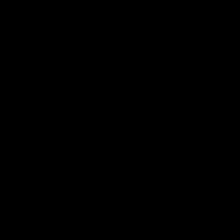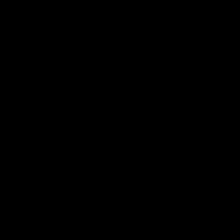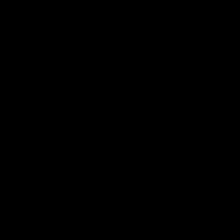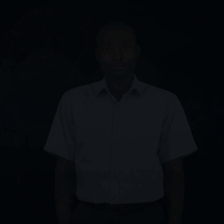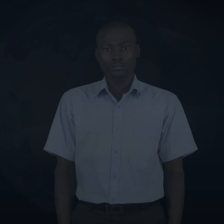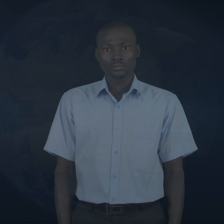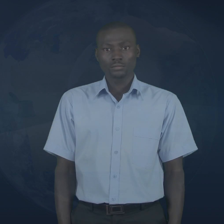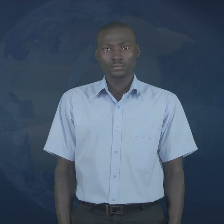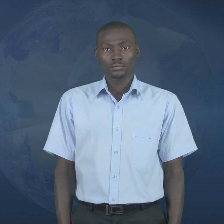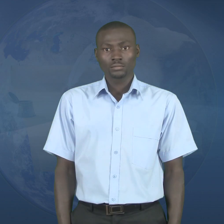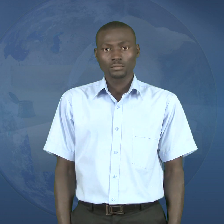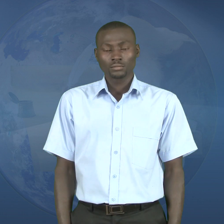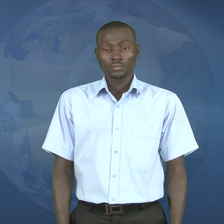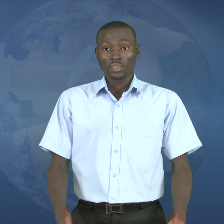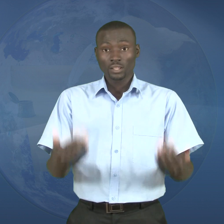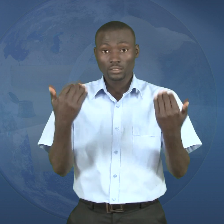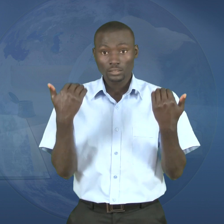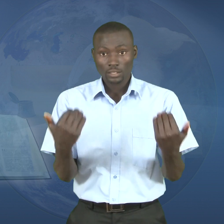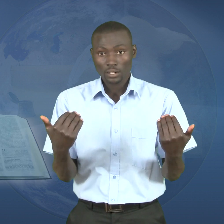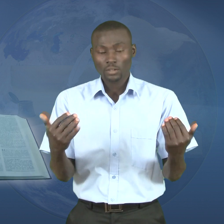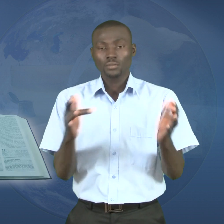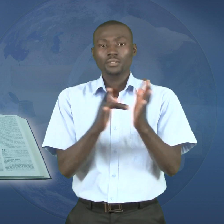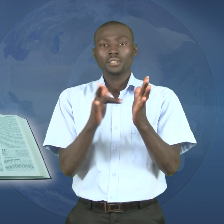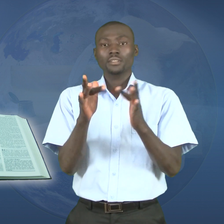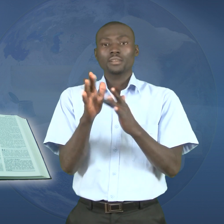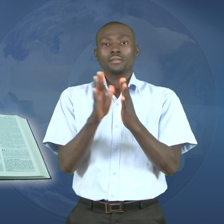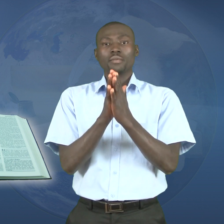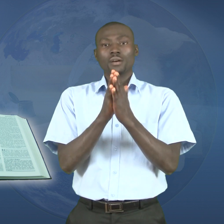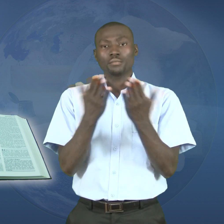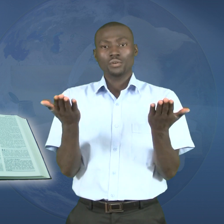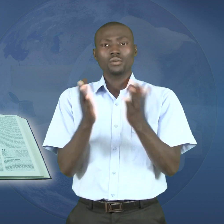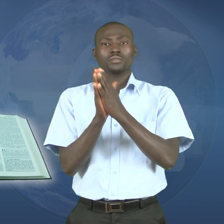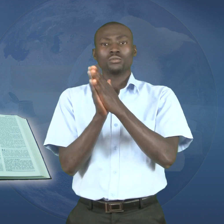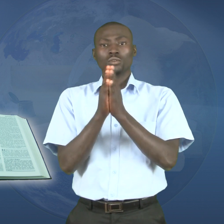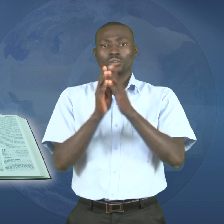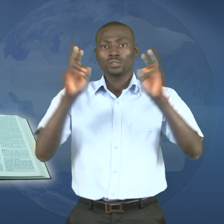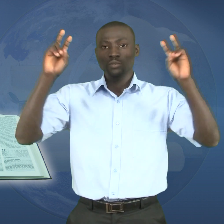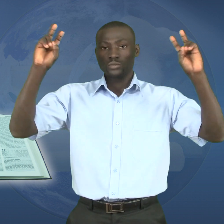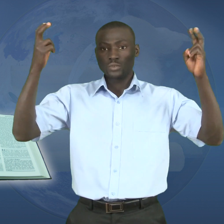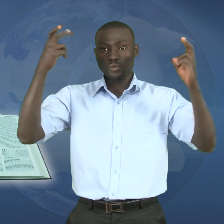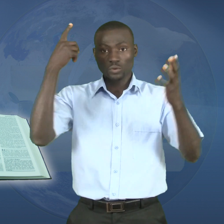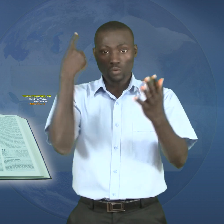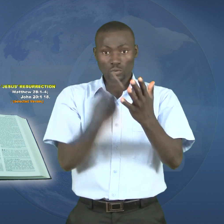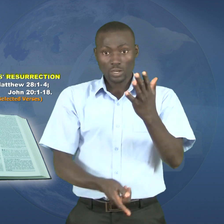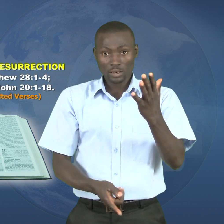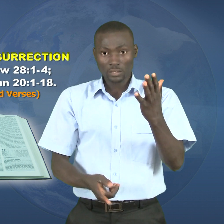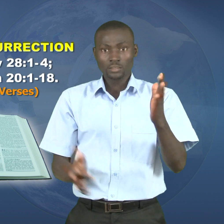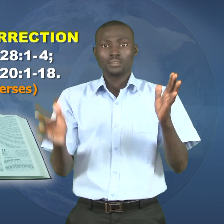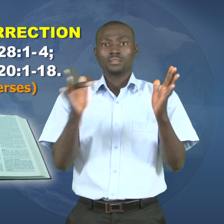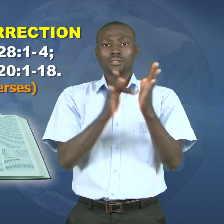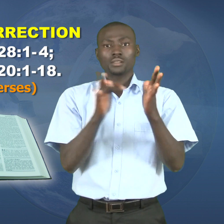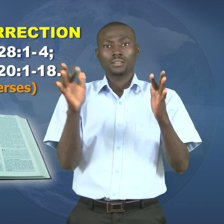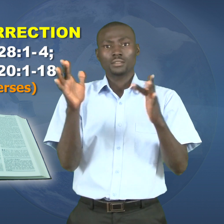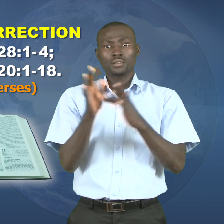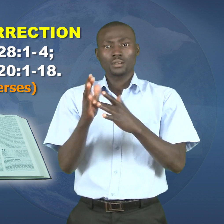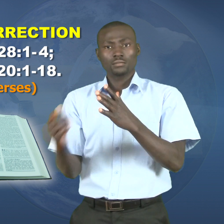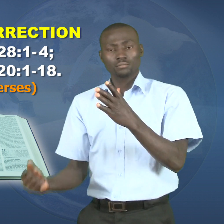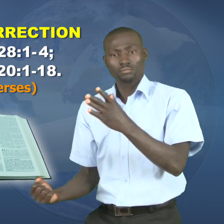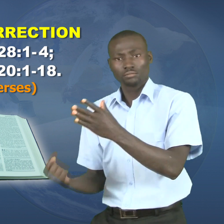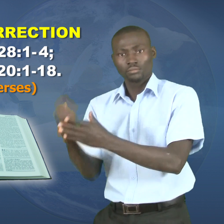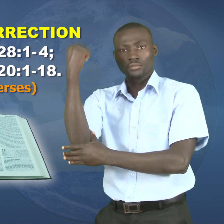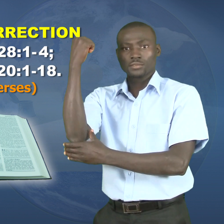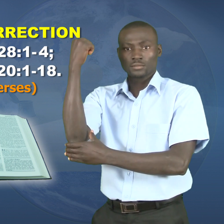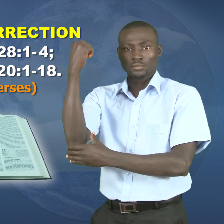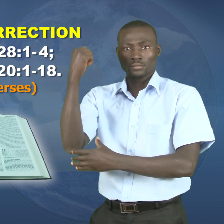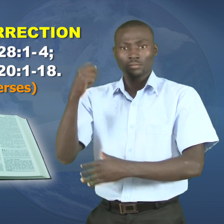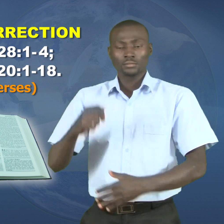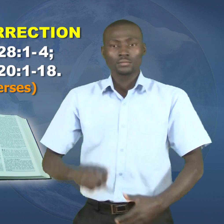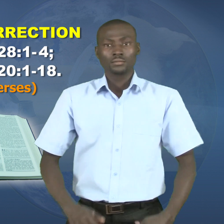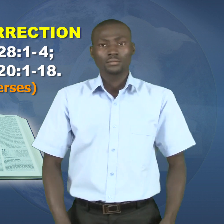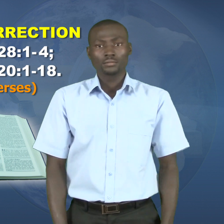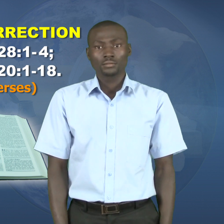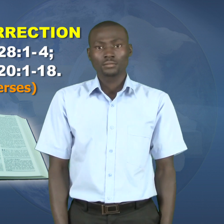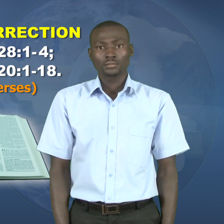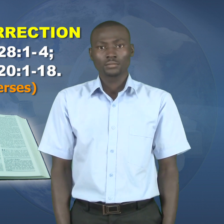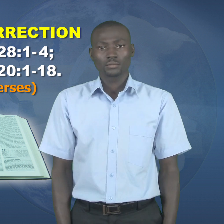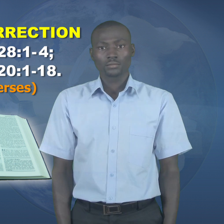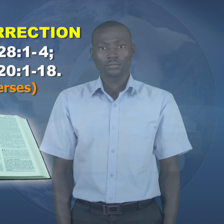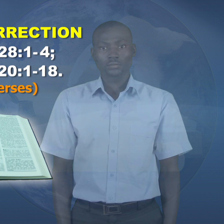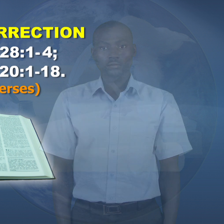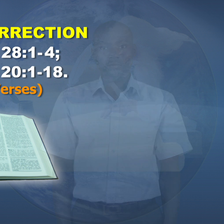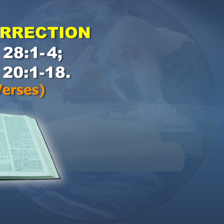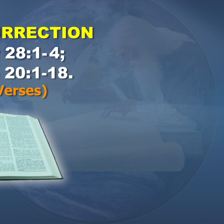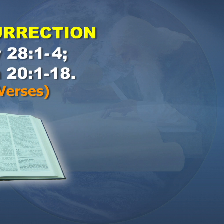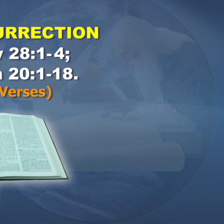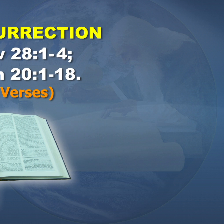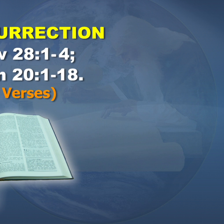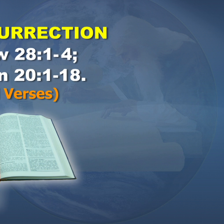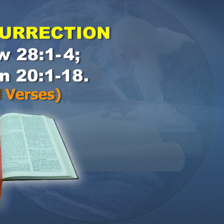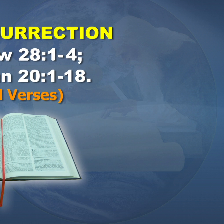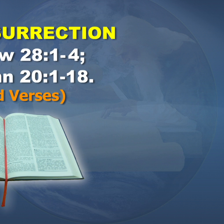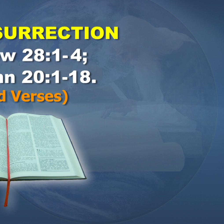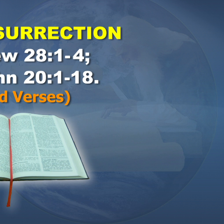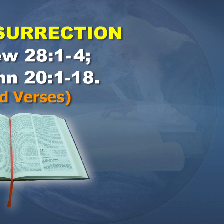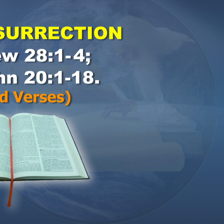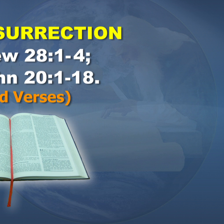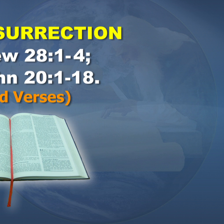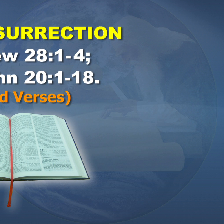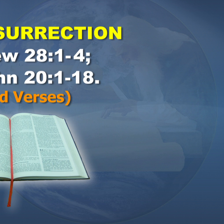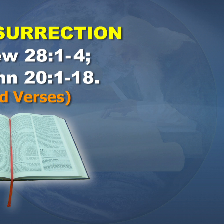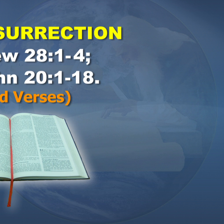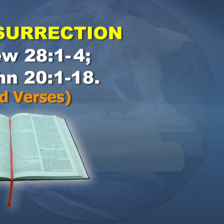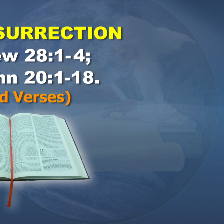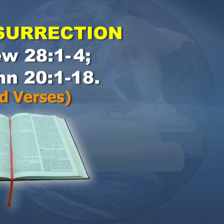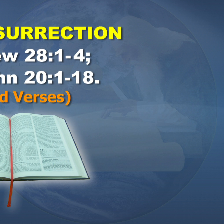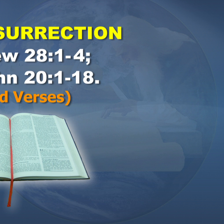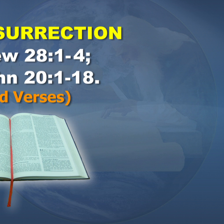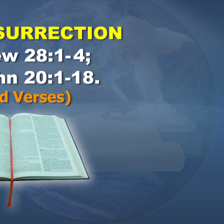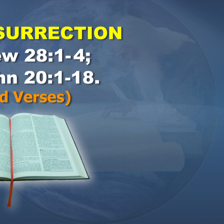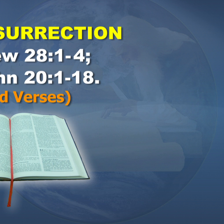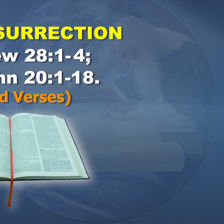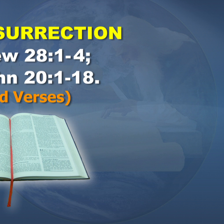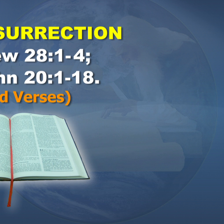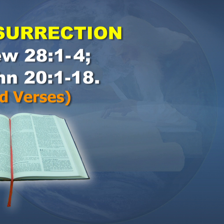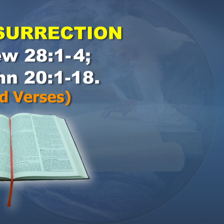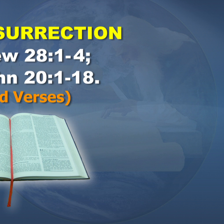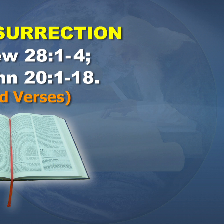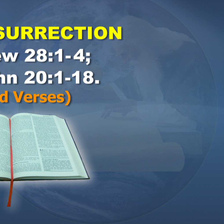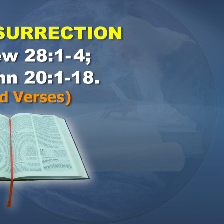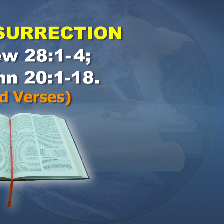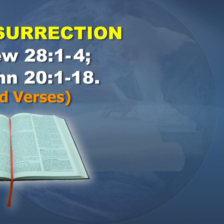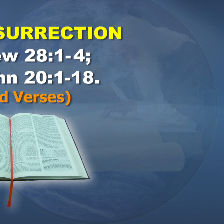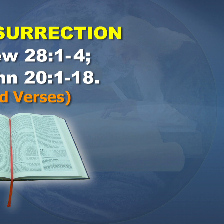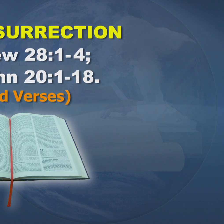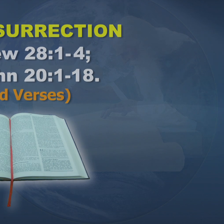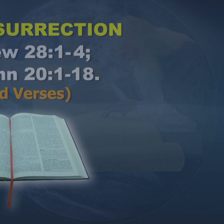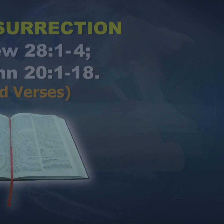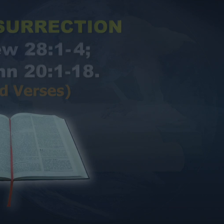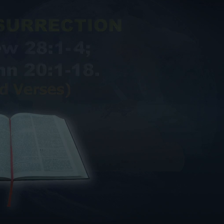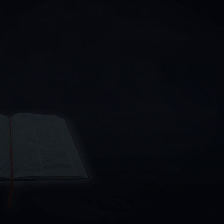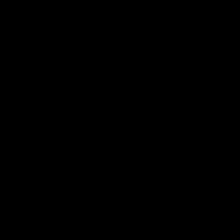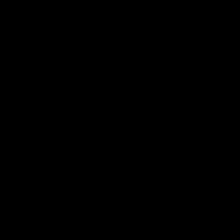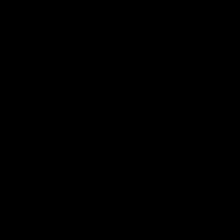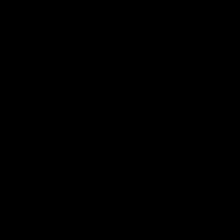Jesus' resurrection